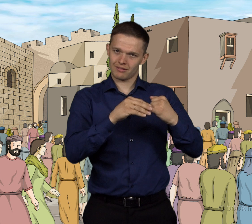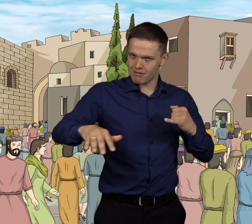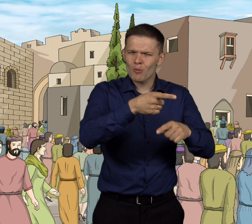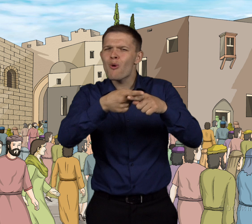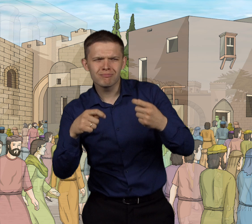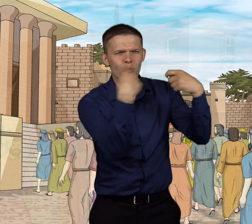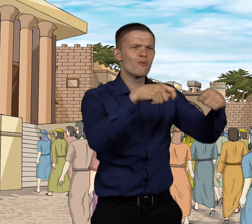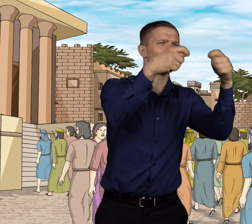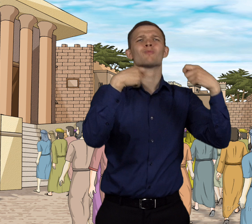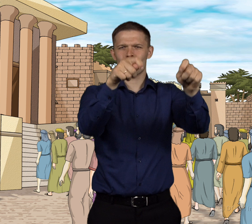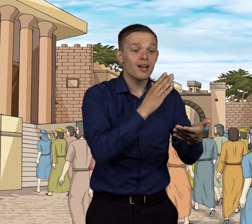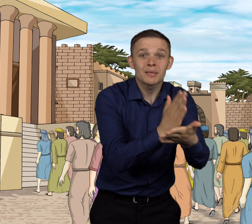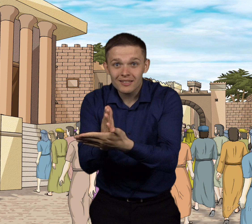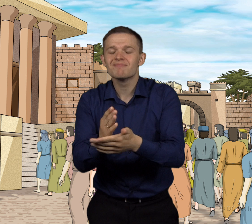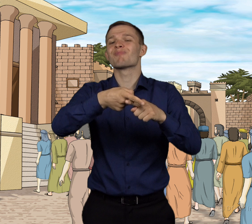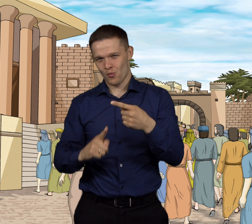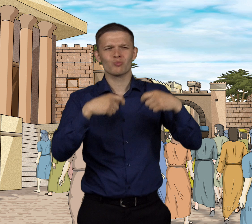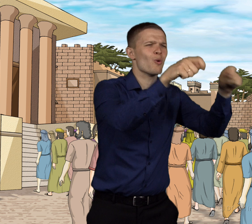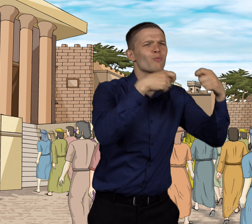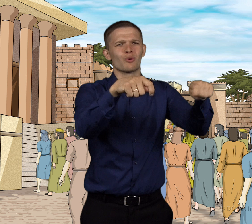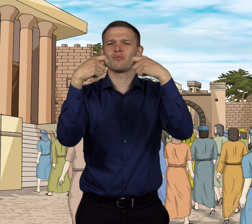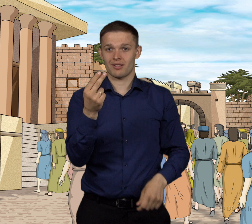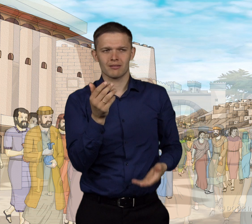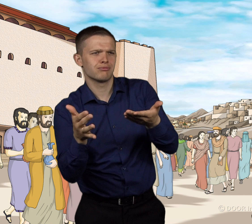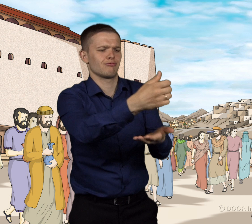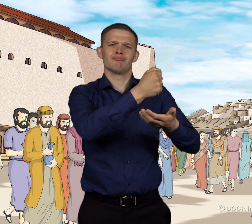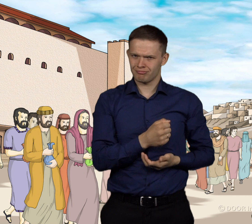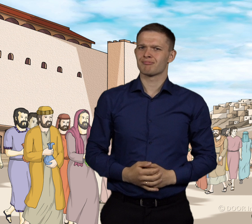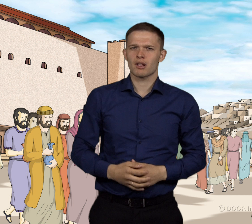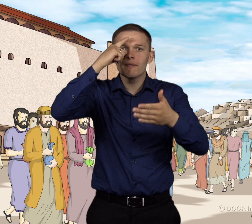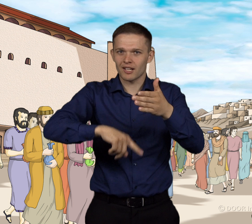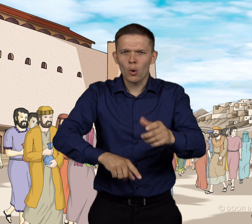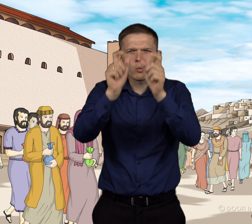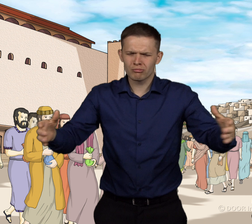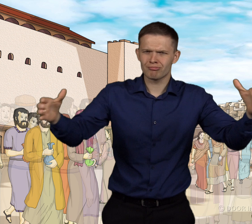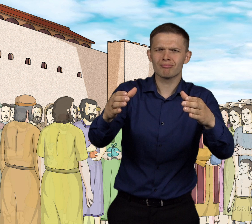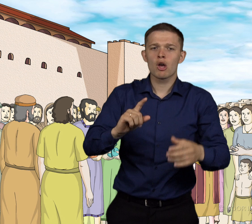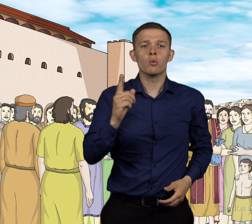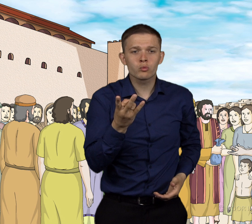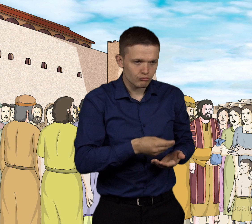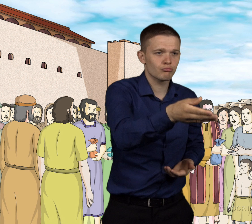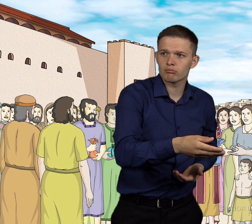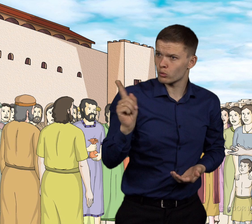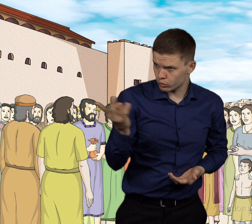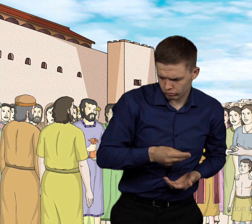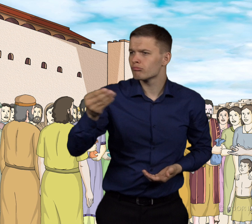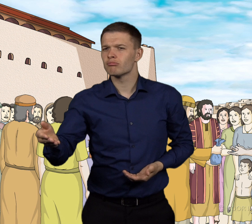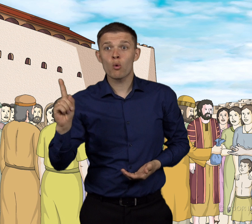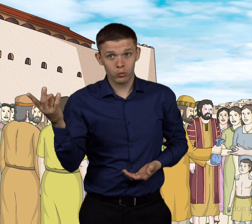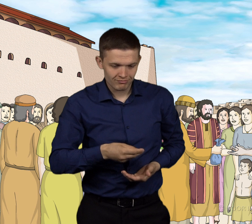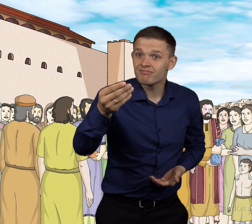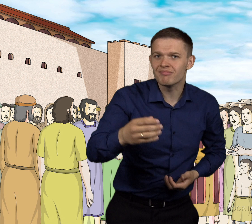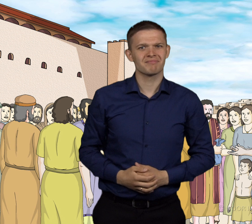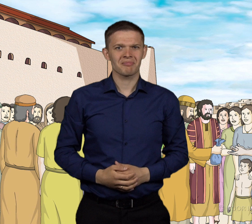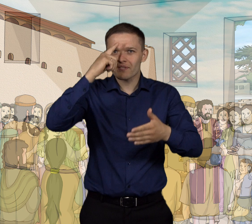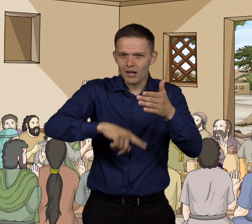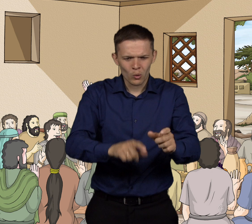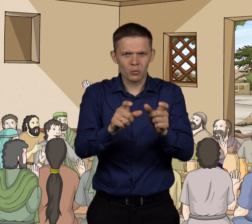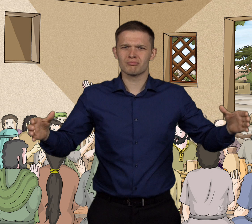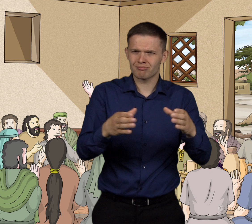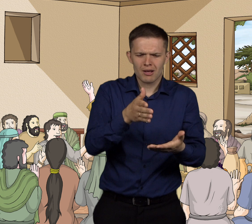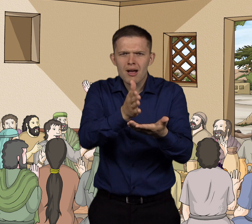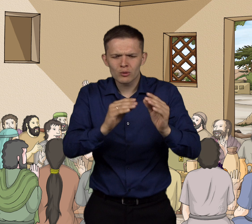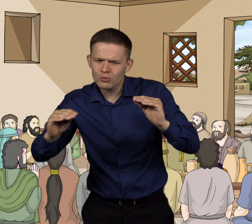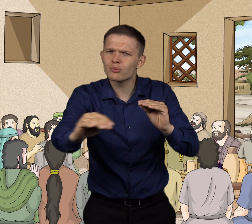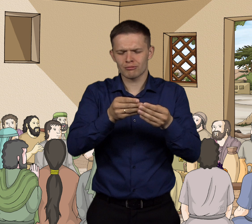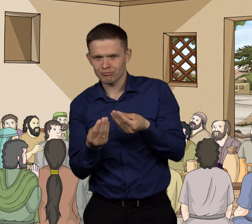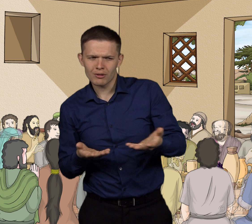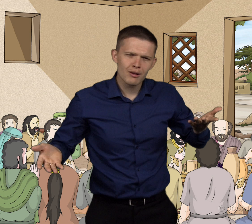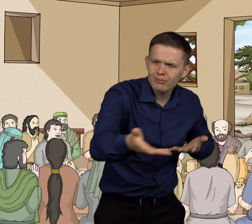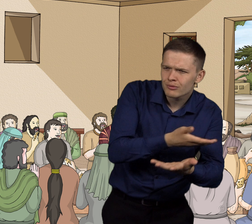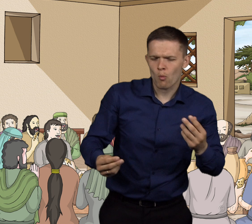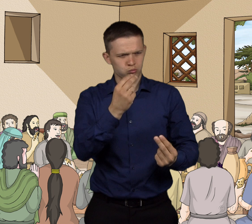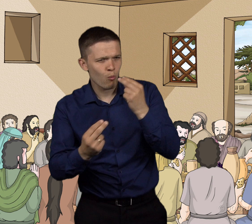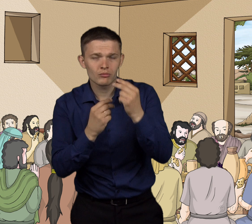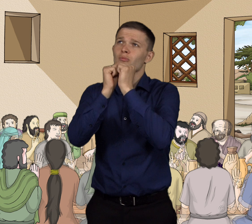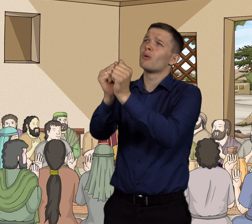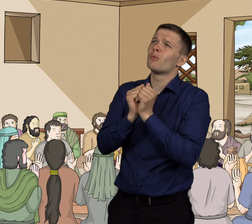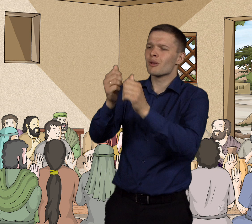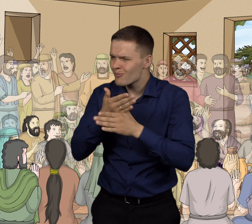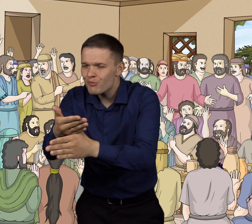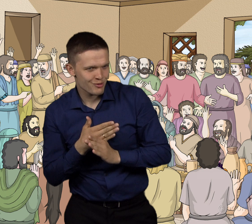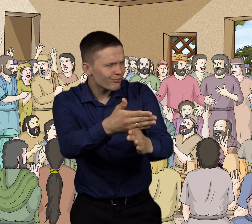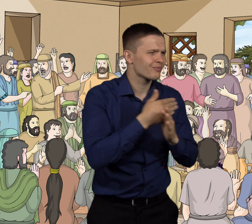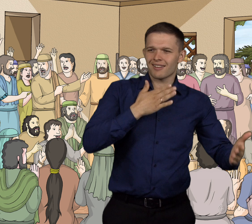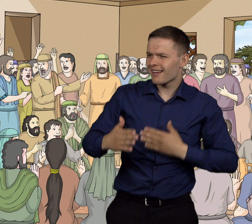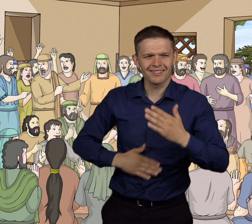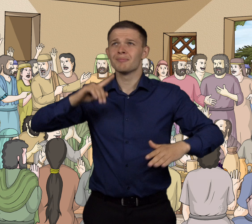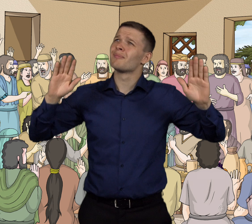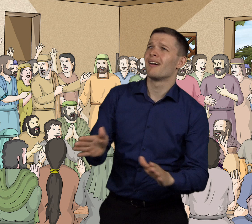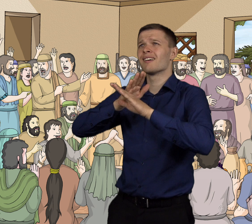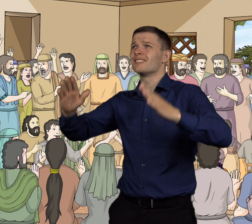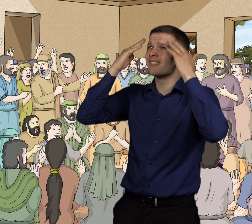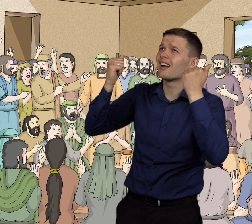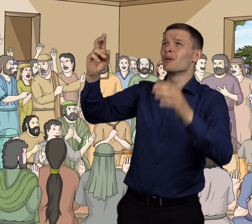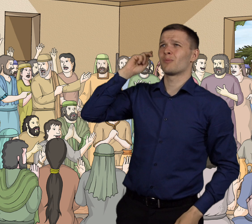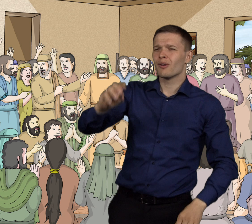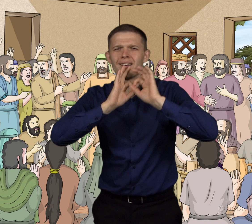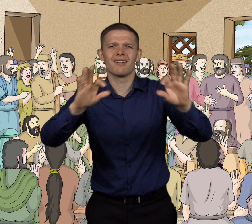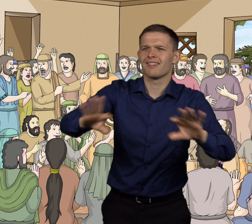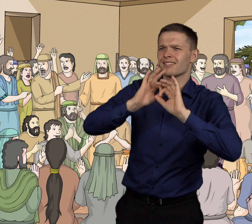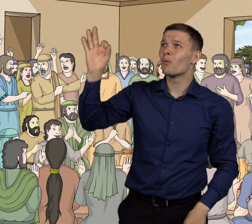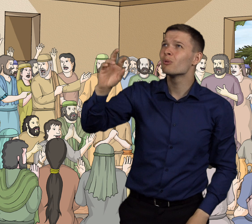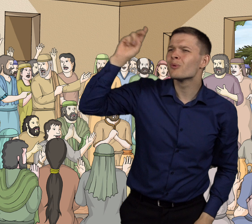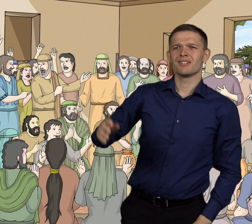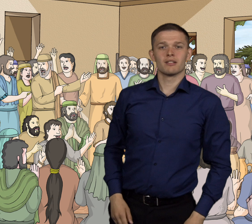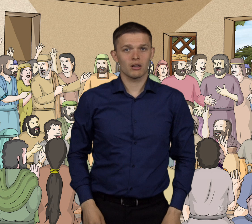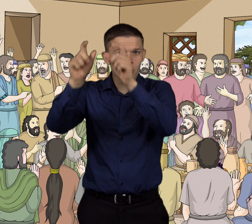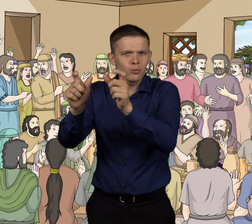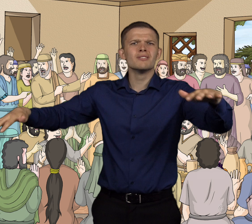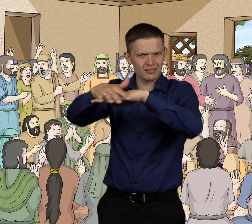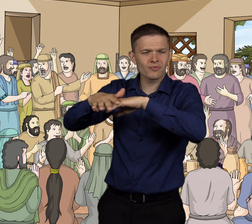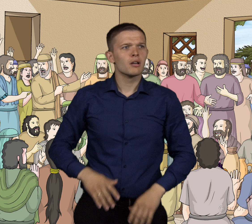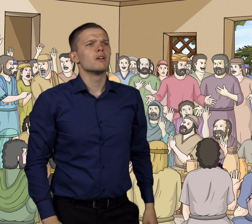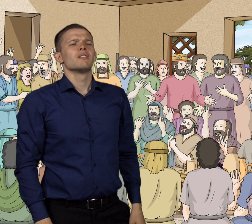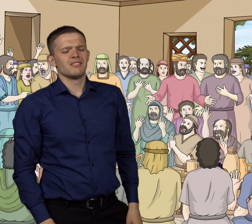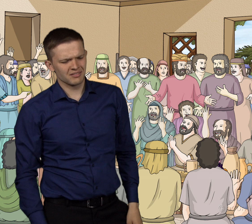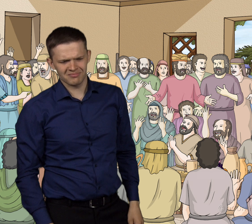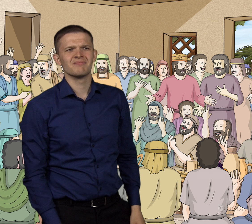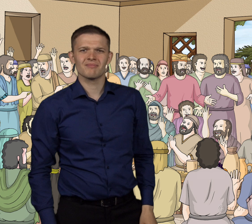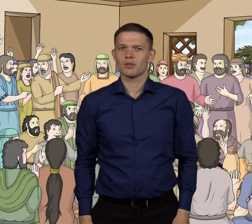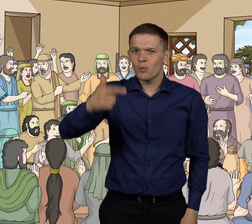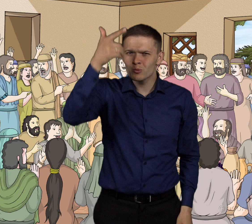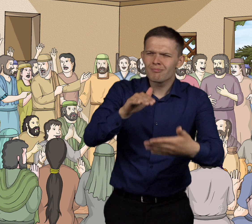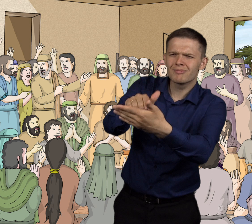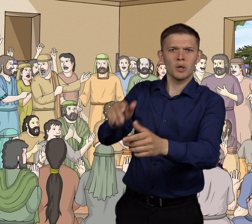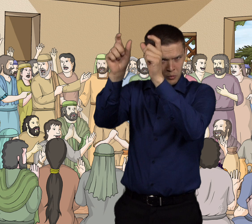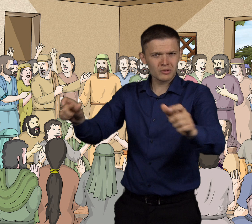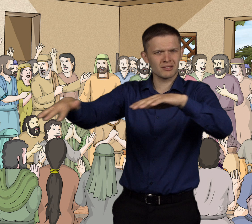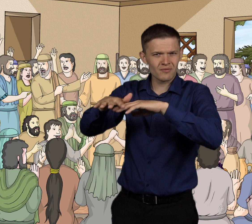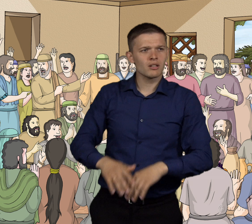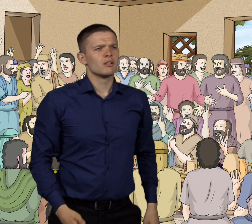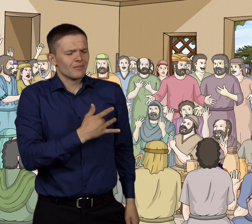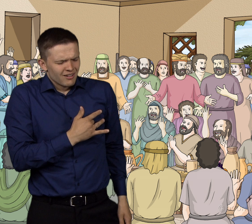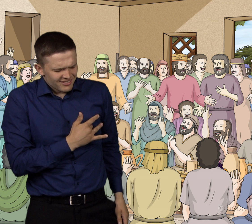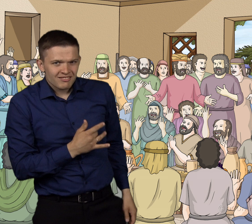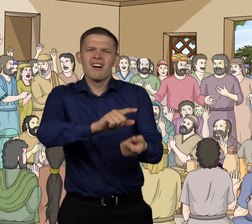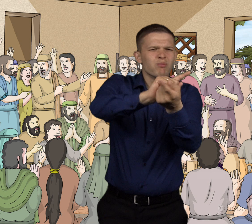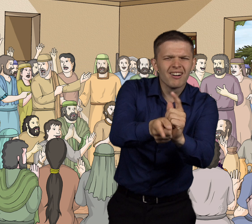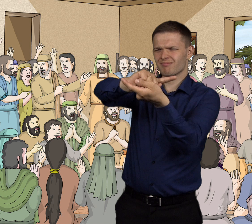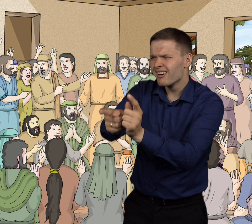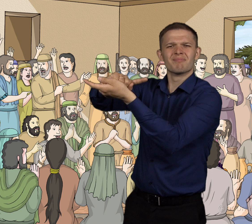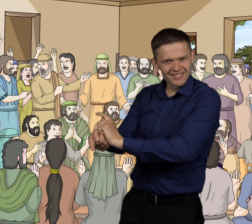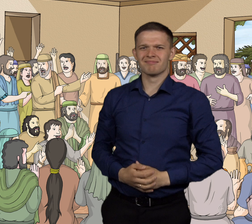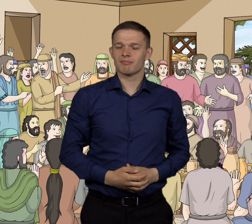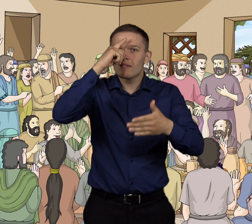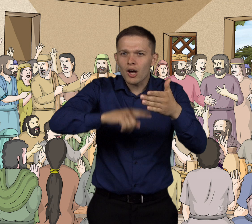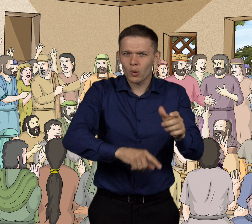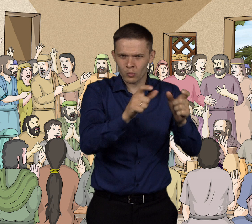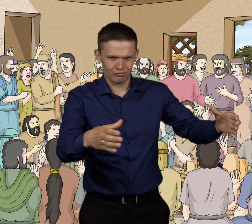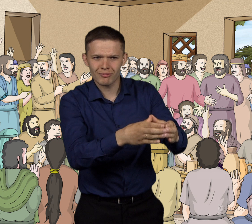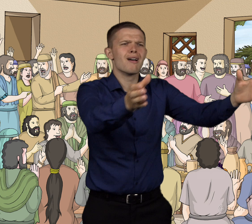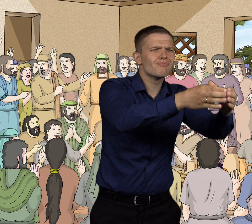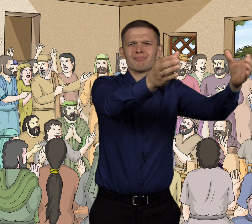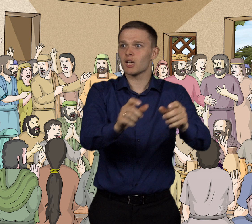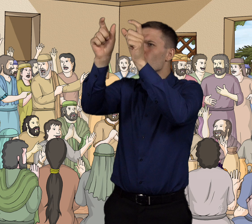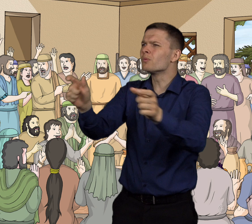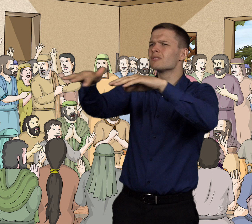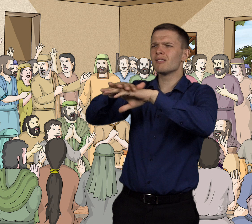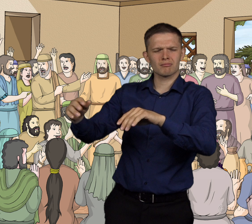With one accord they continued to meet daily in the temple courts and to break bread from house to house, sharing their meals with gladness and sincerity of heart, praising God and enjoying the favor of all the people.